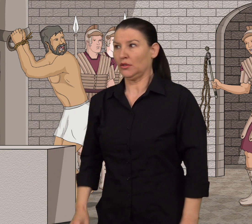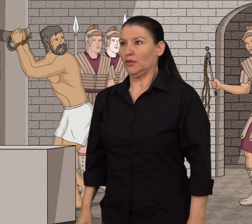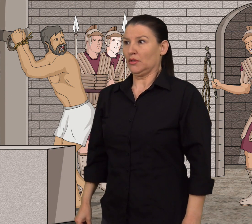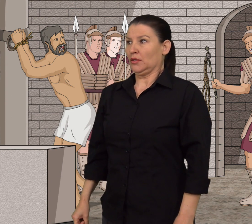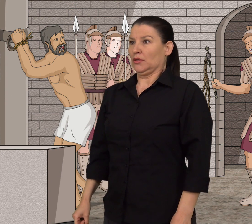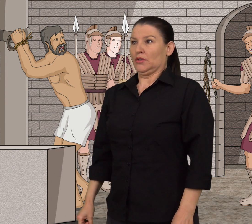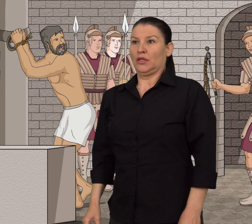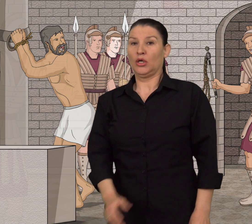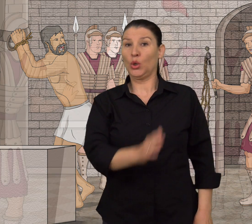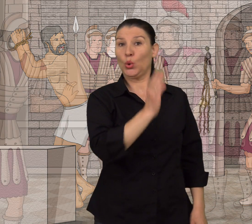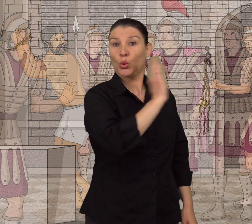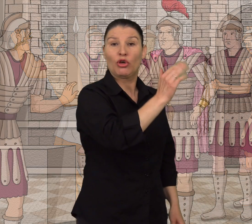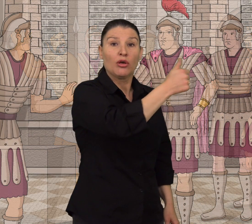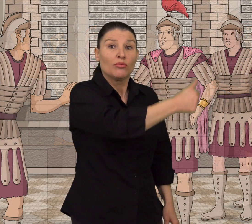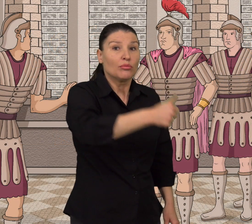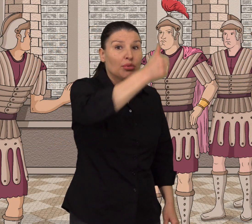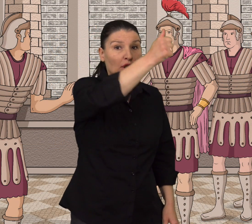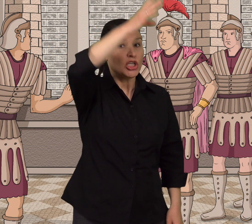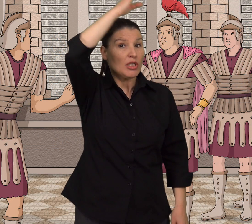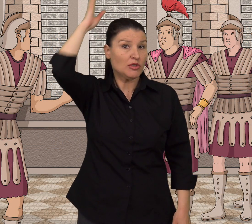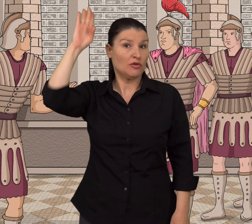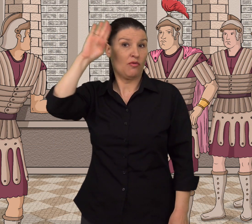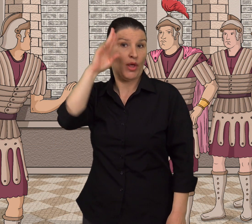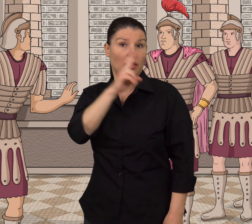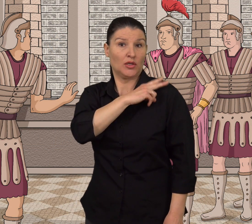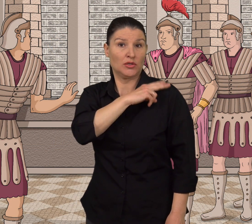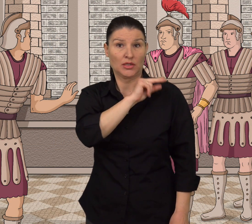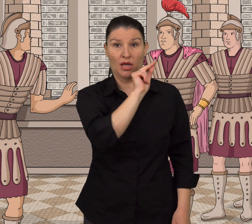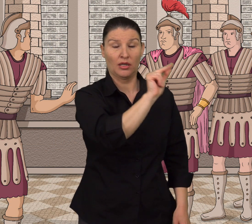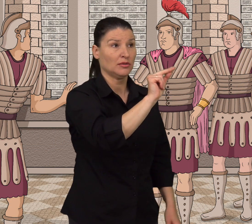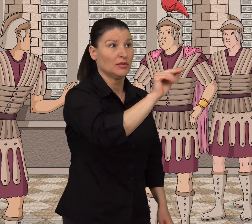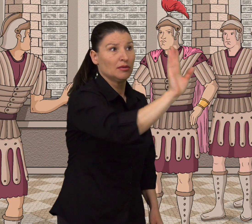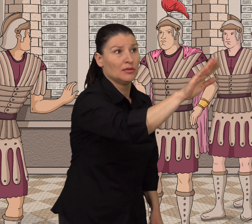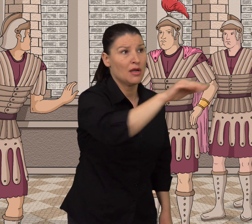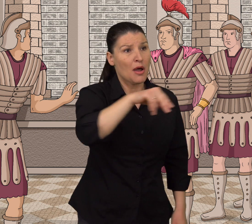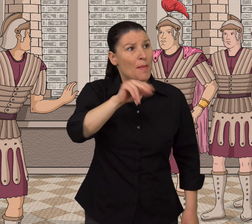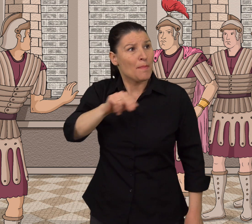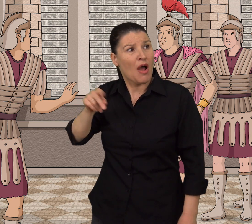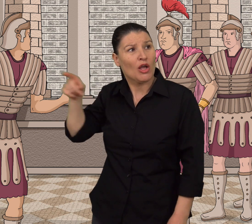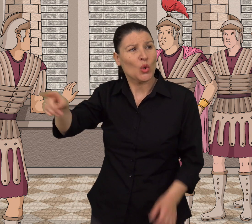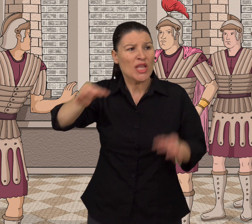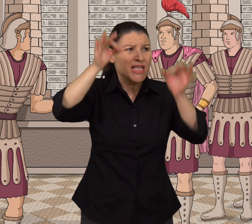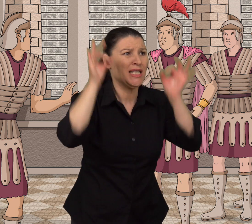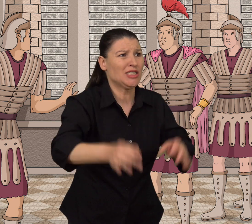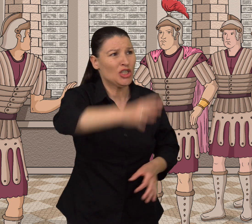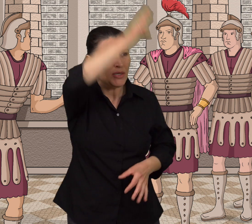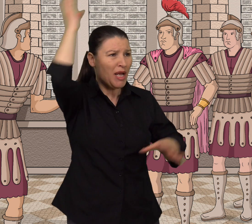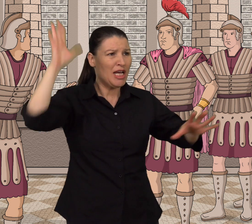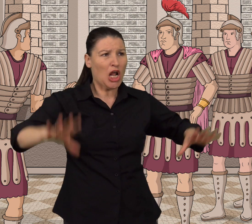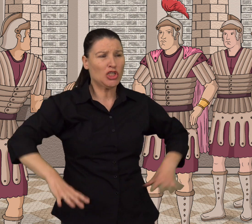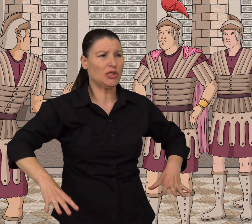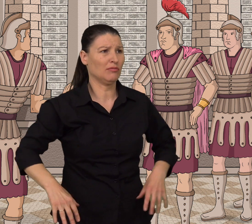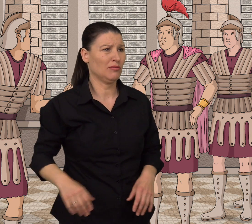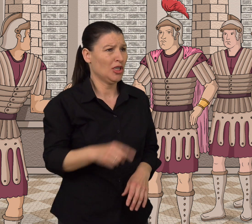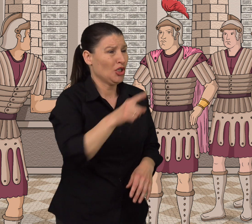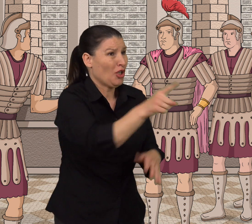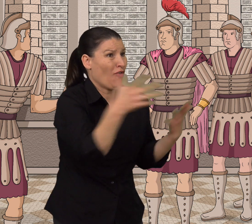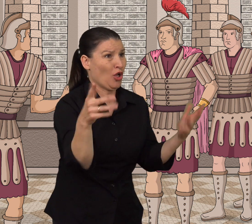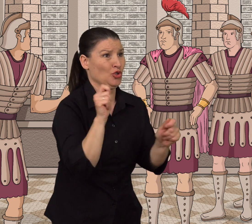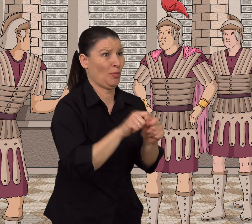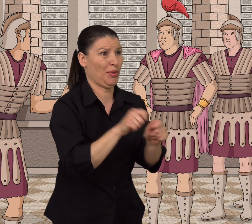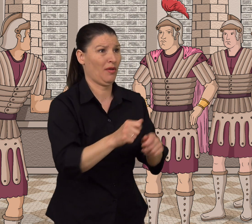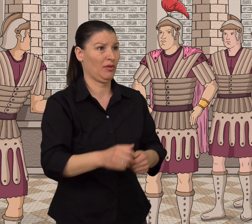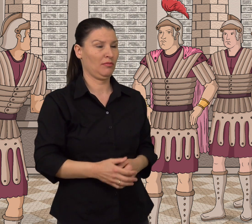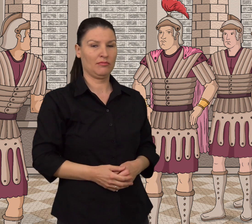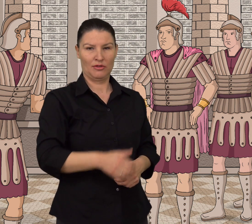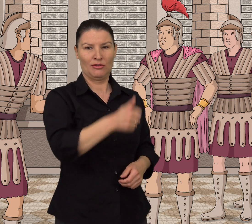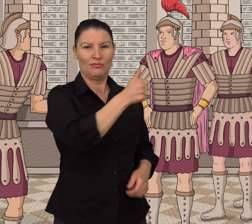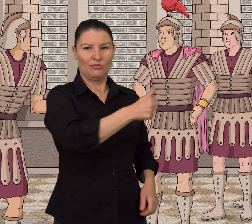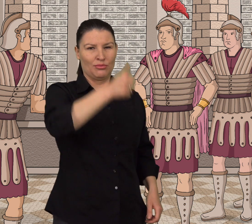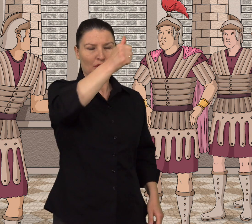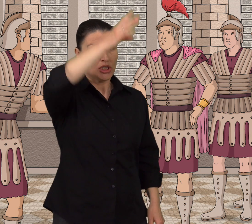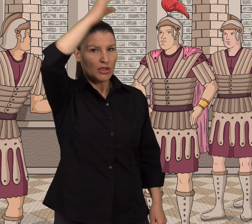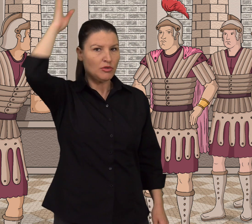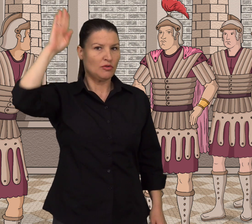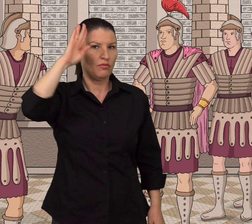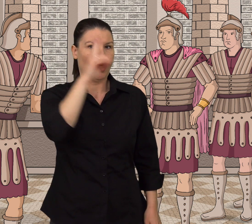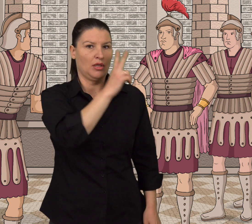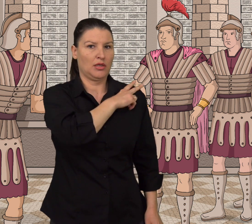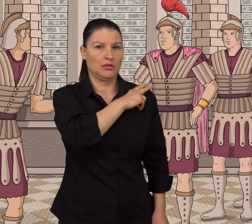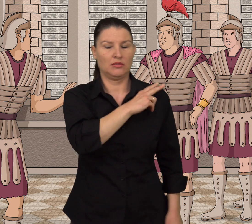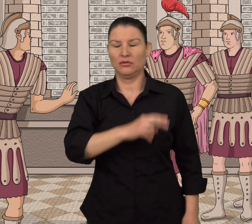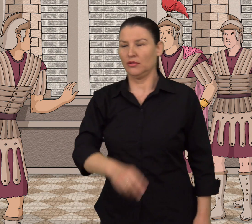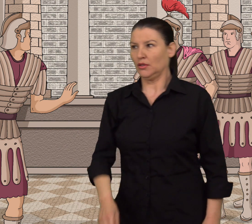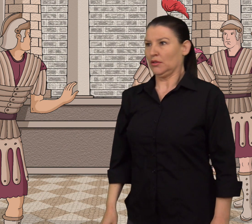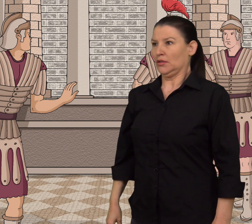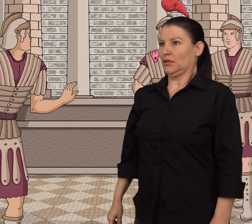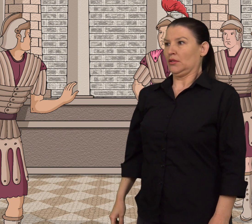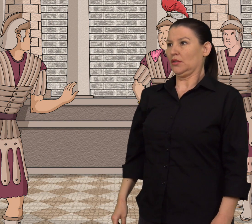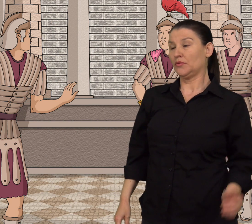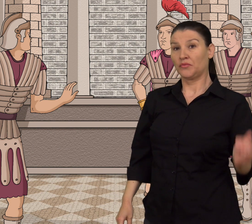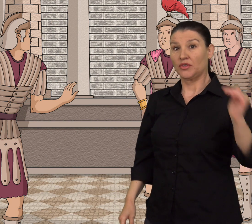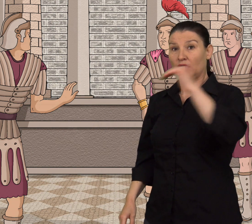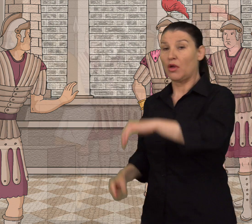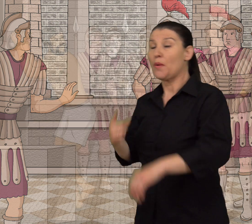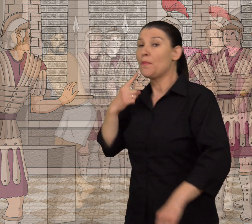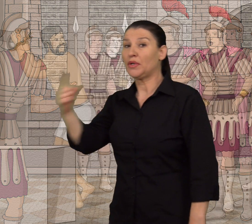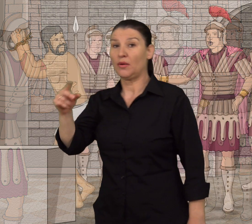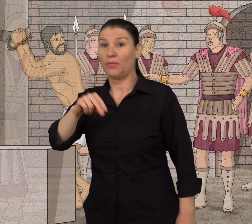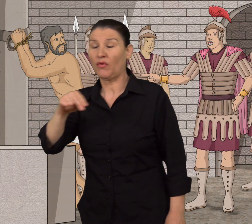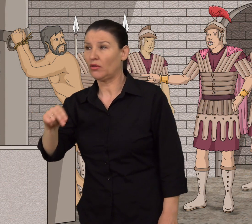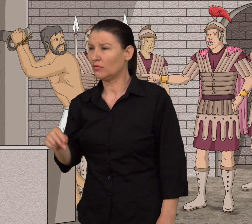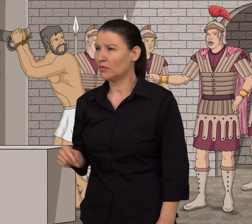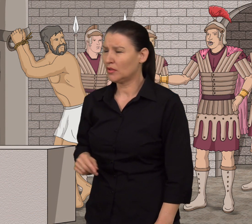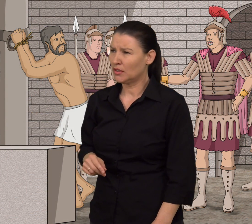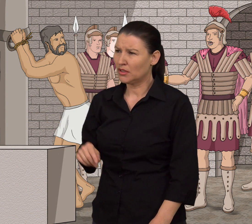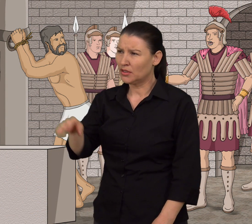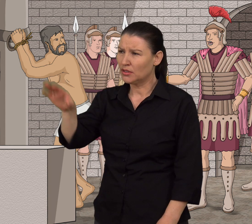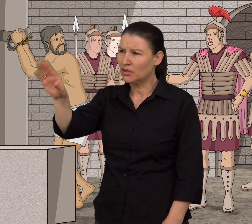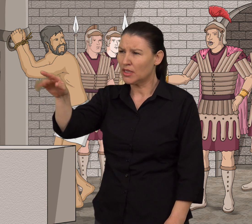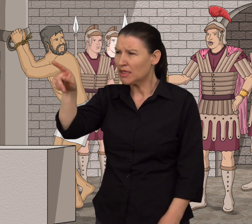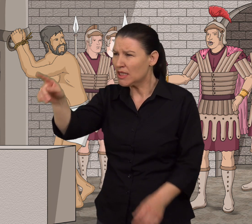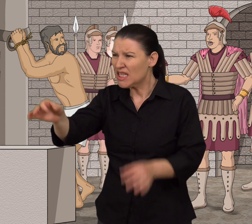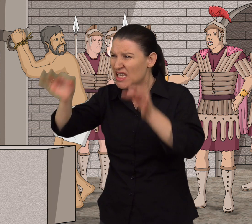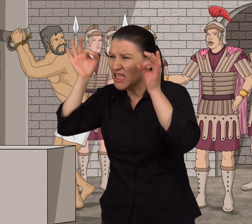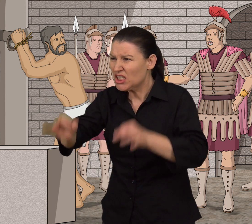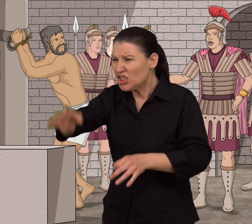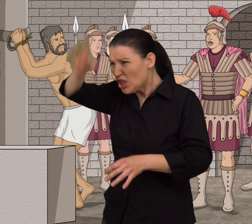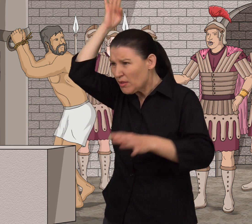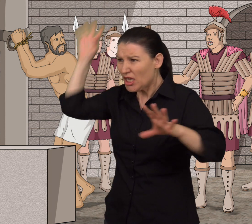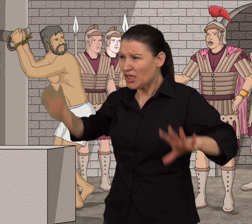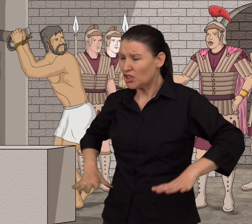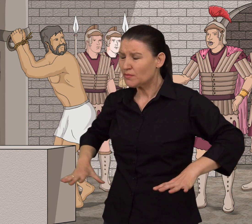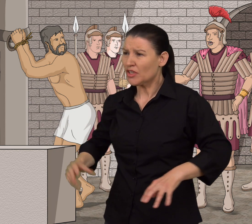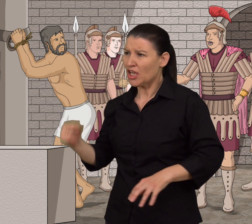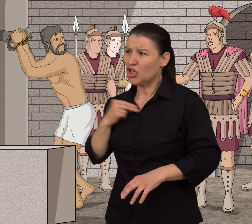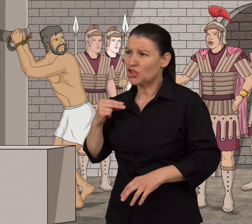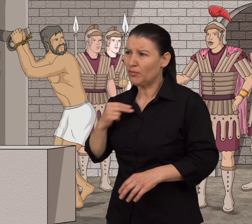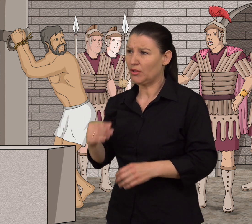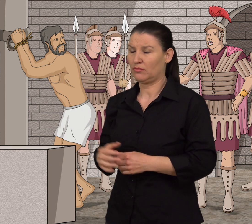On hearing this, the centurion went and reported it to the commander. “What are you going to do?” he said. “This man is a Roman citizen.”